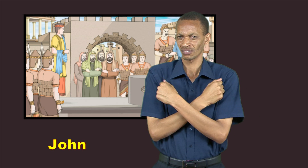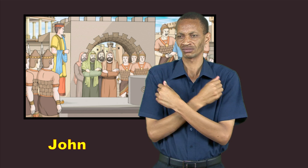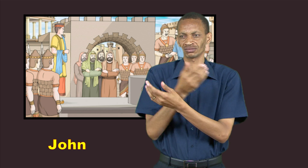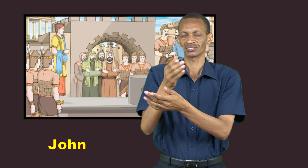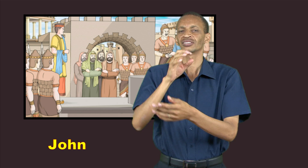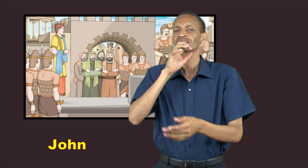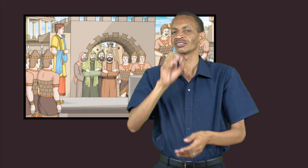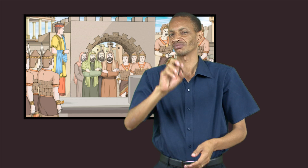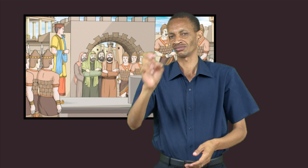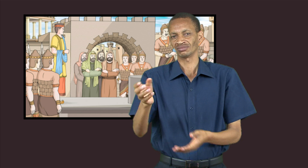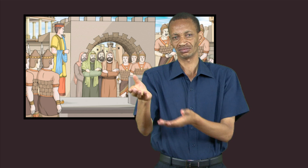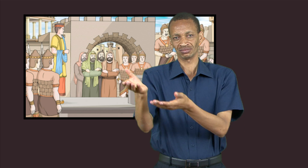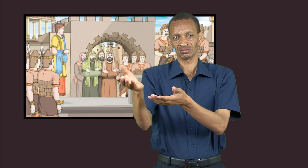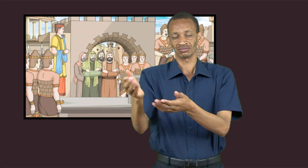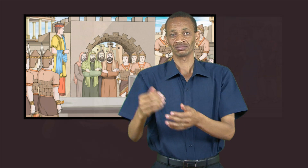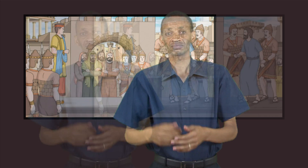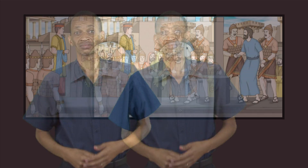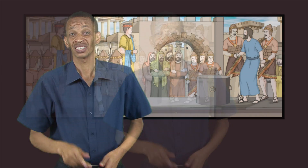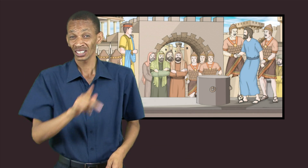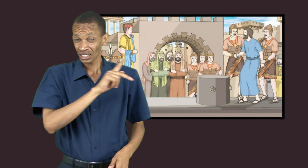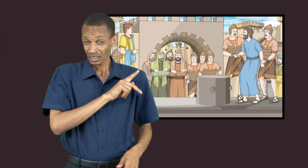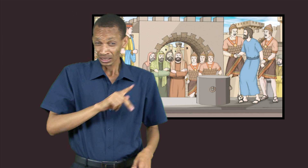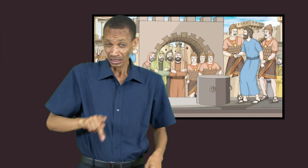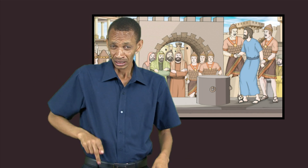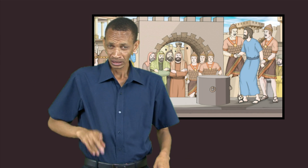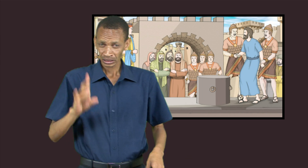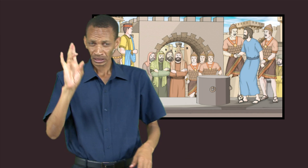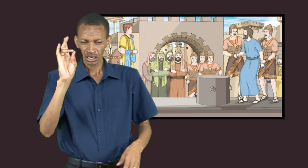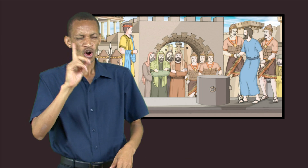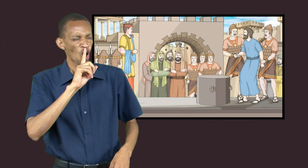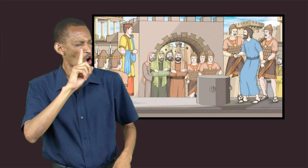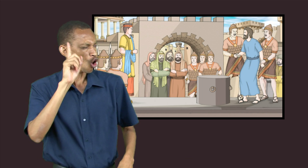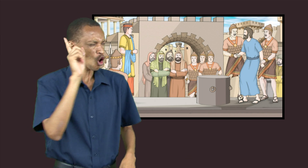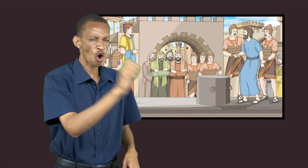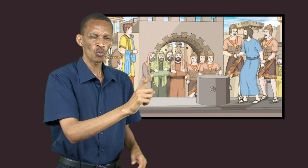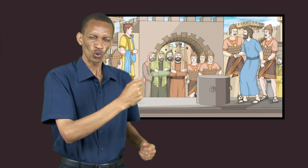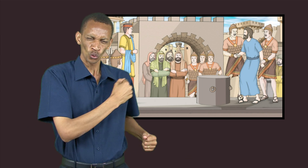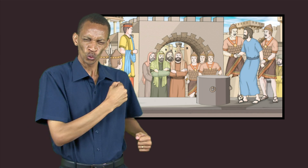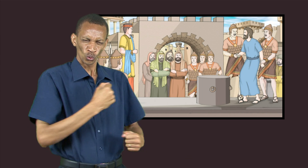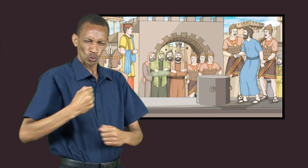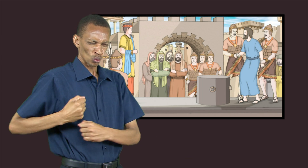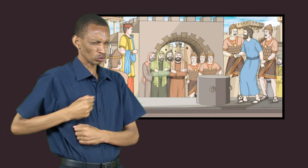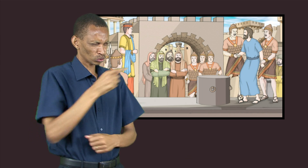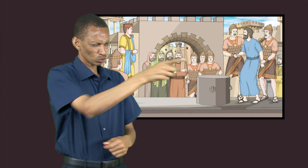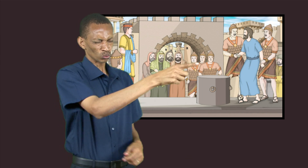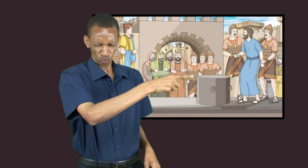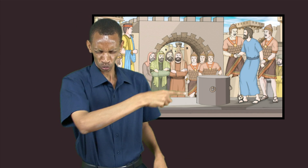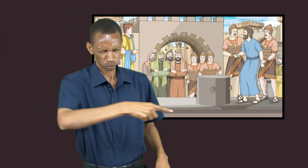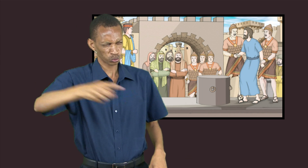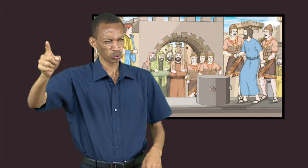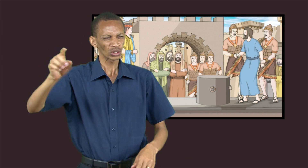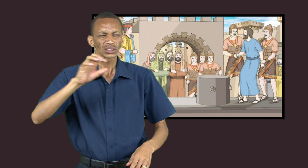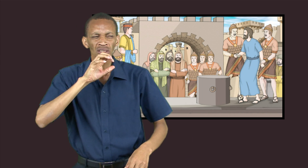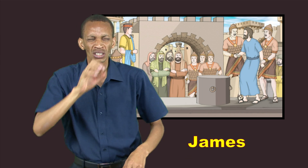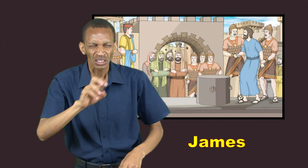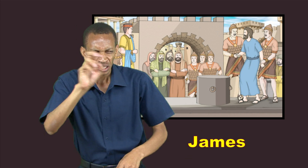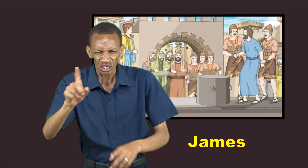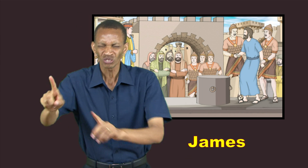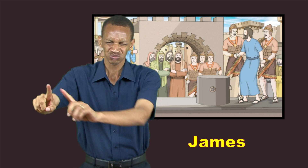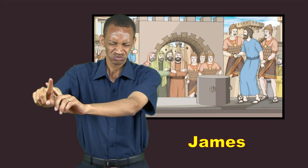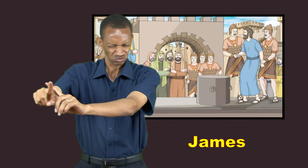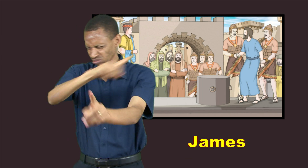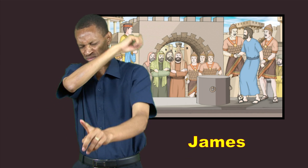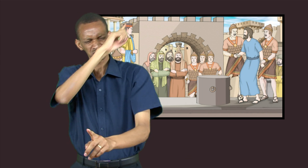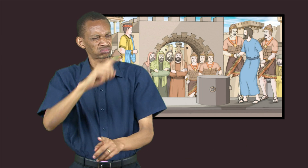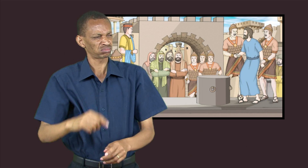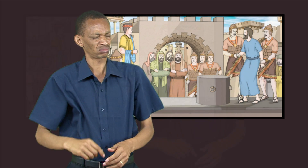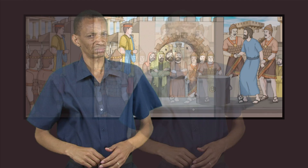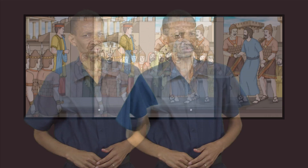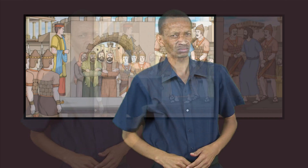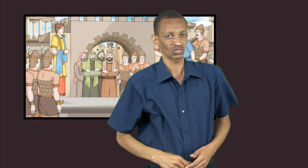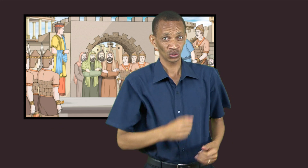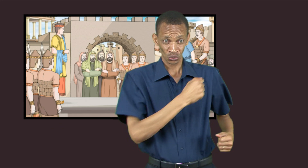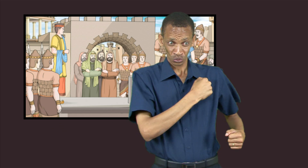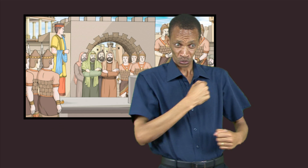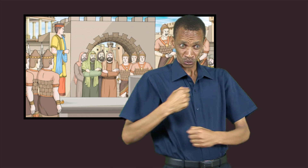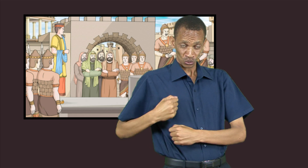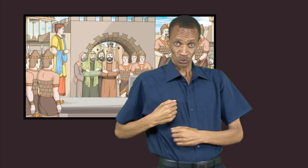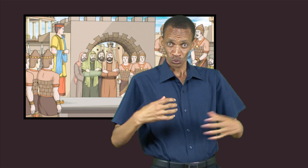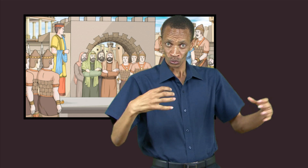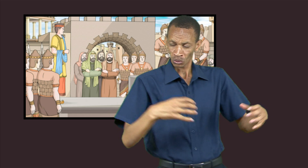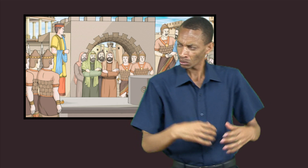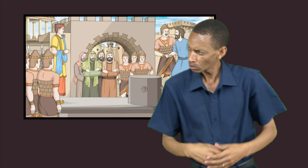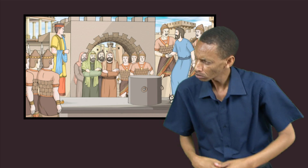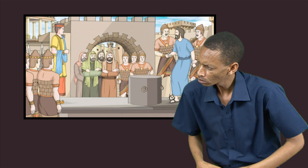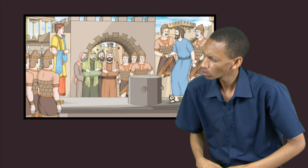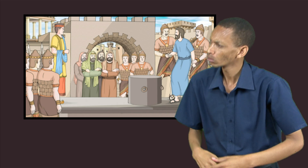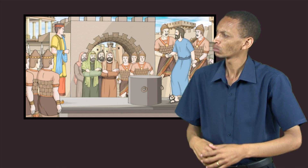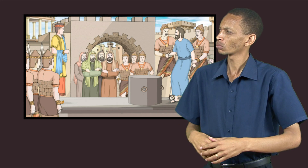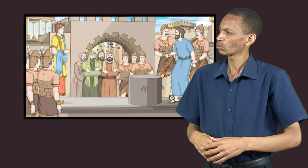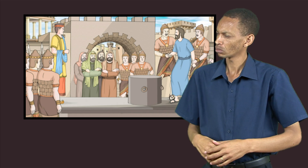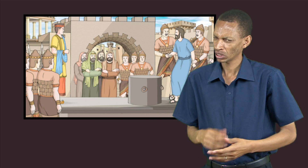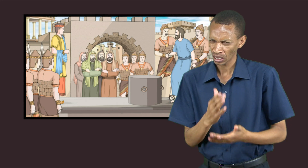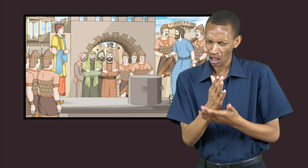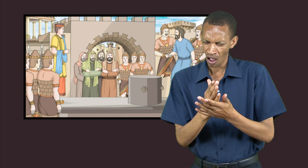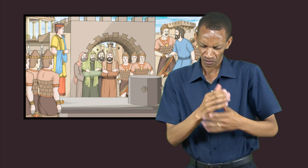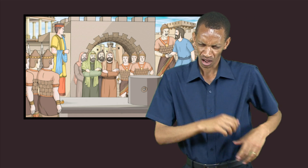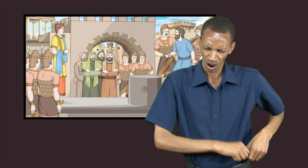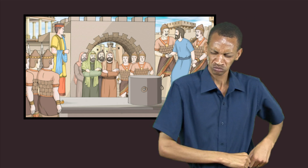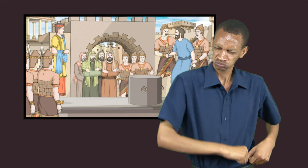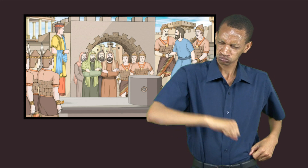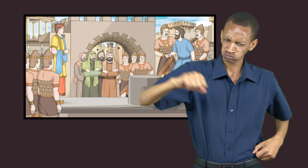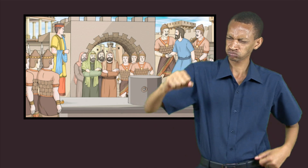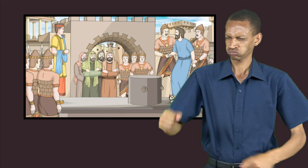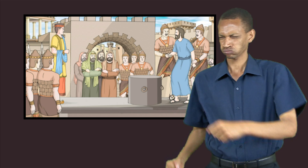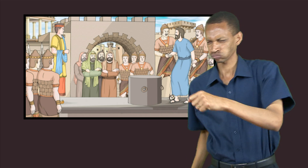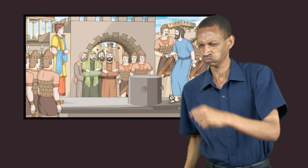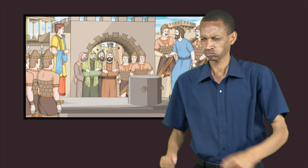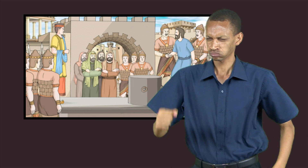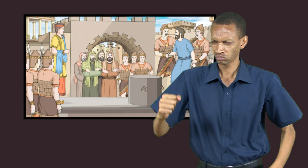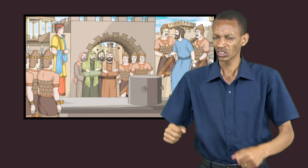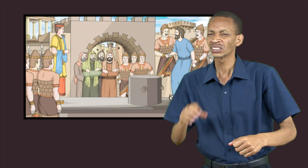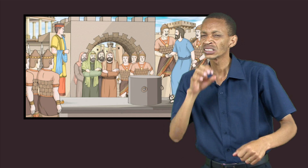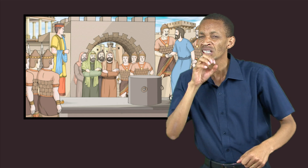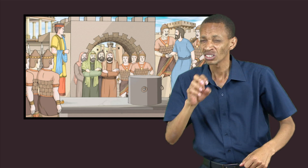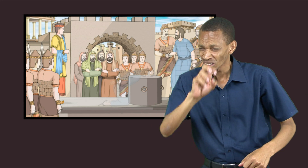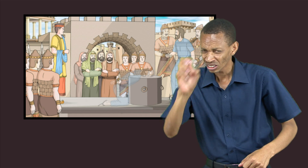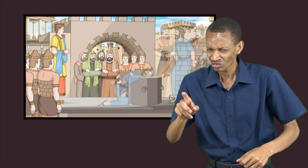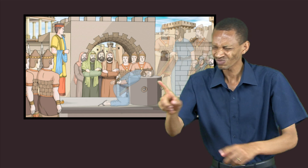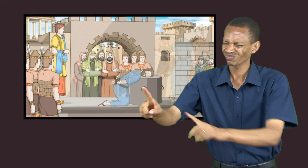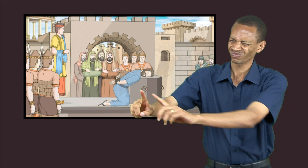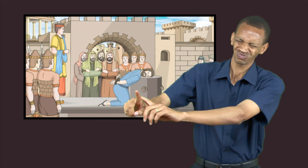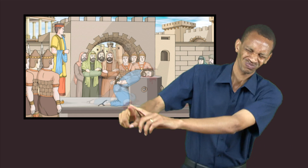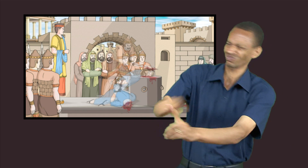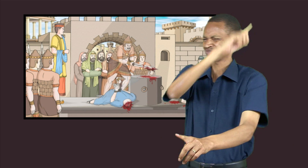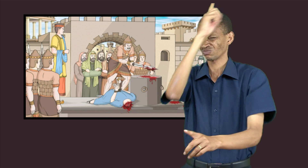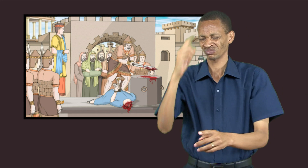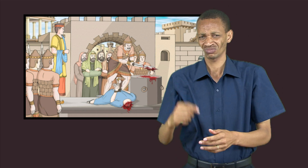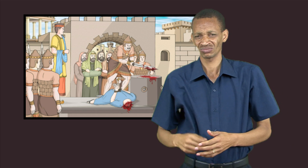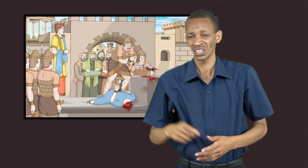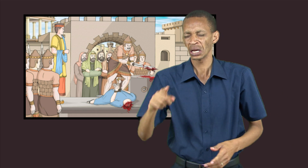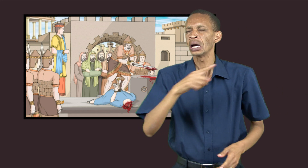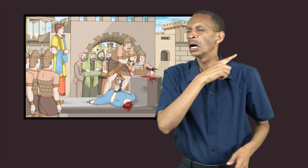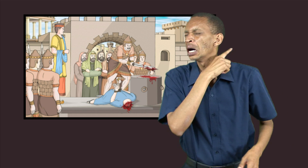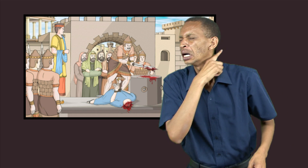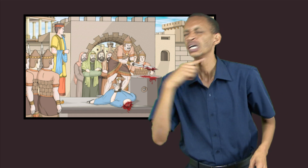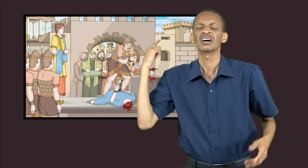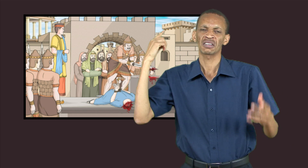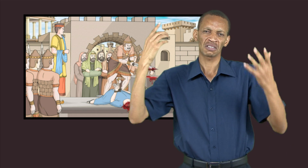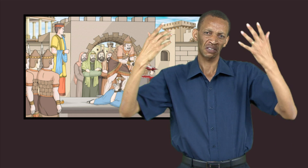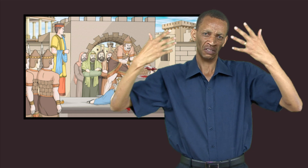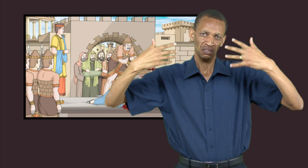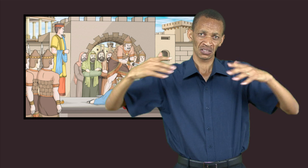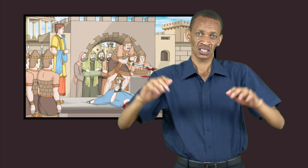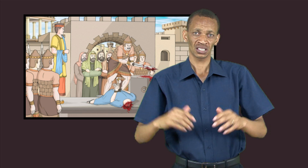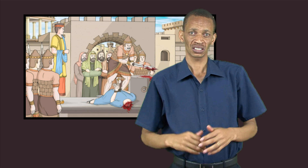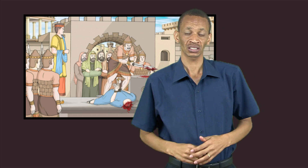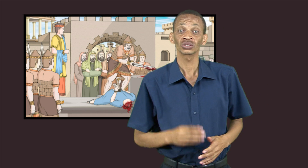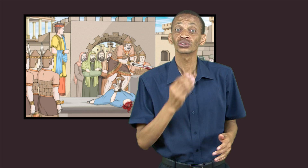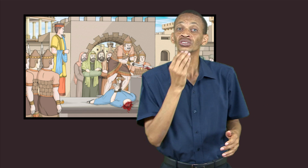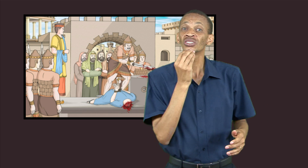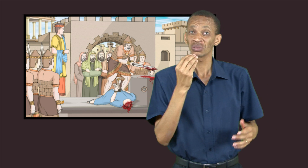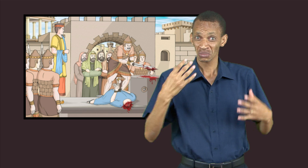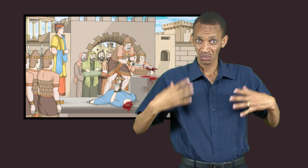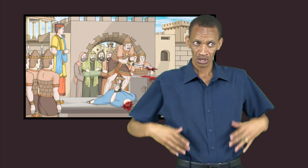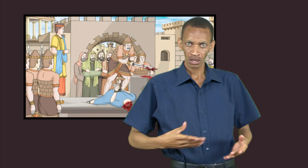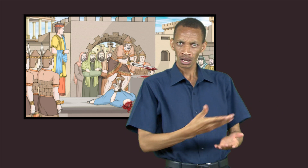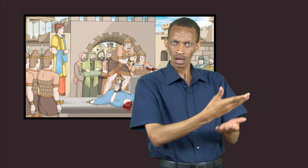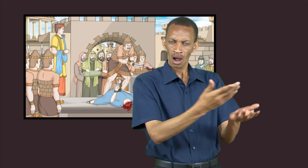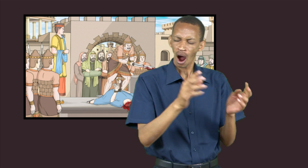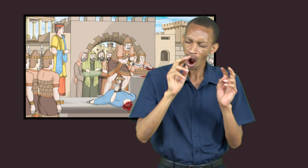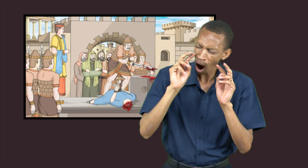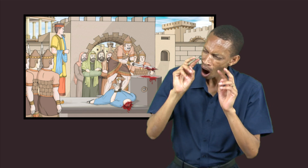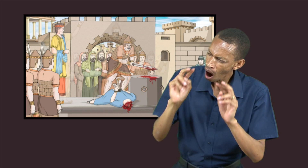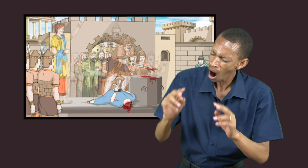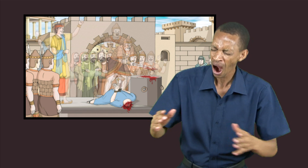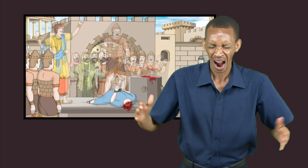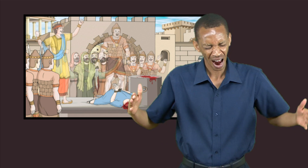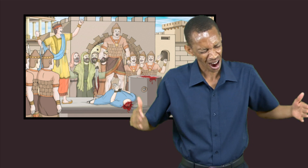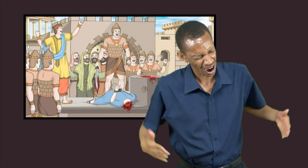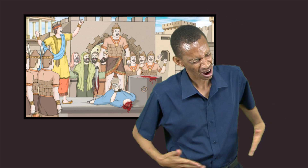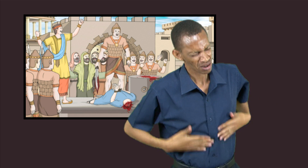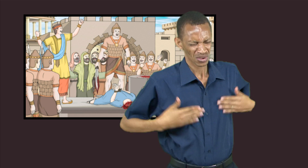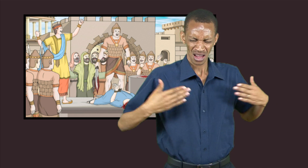He had James, the brother of John, put to death with the sword.